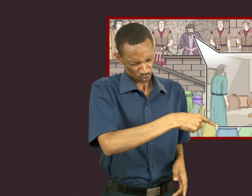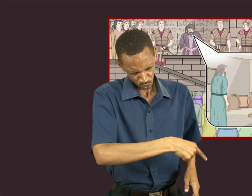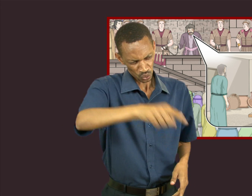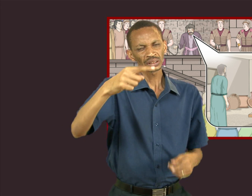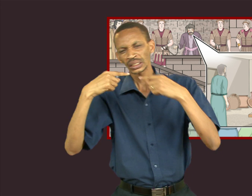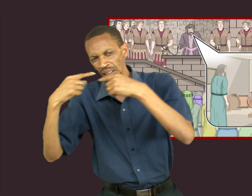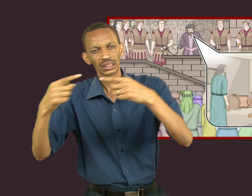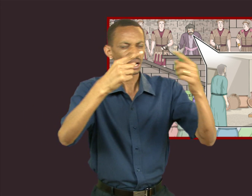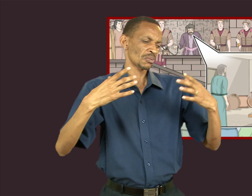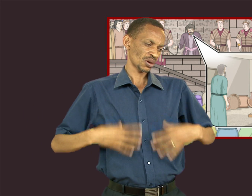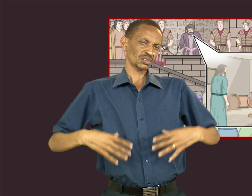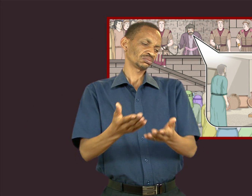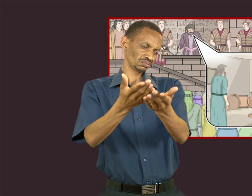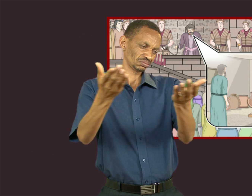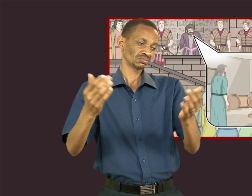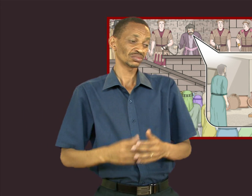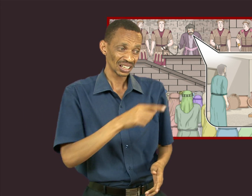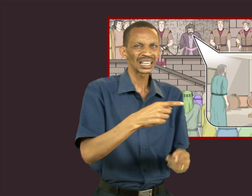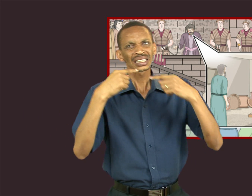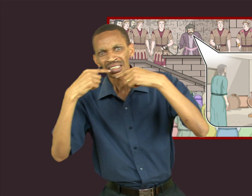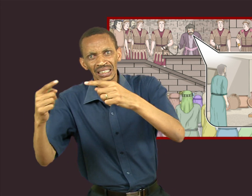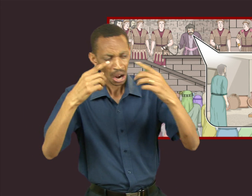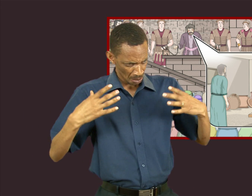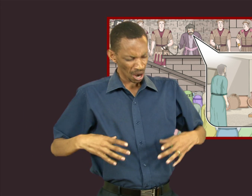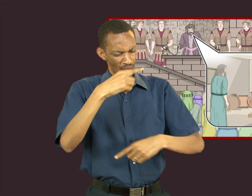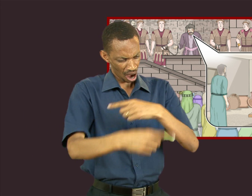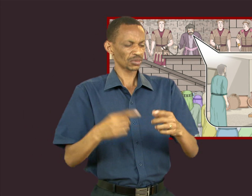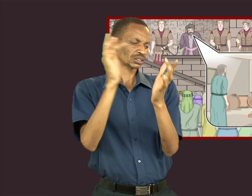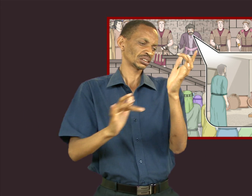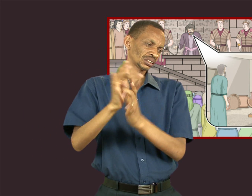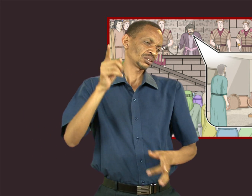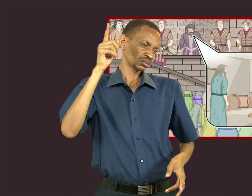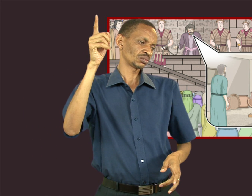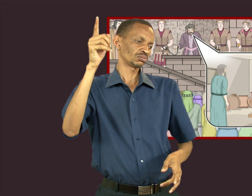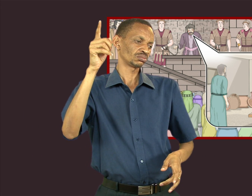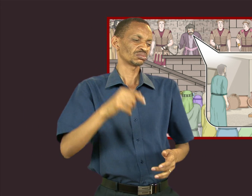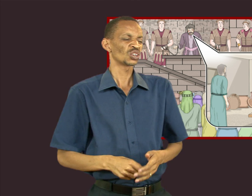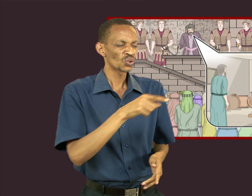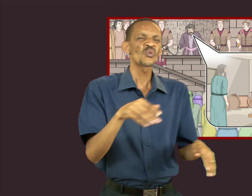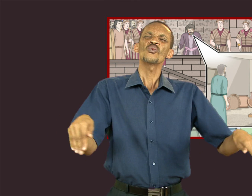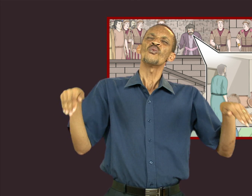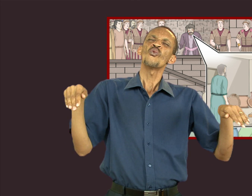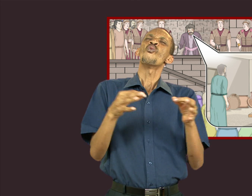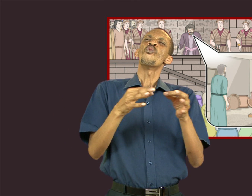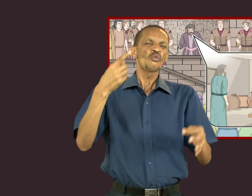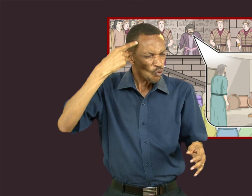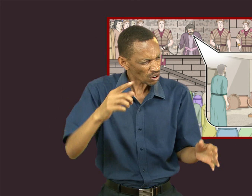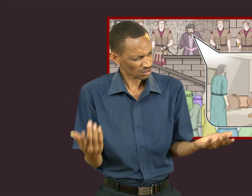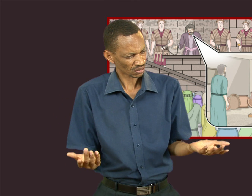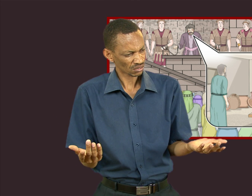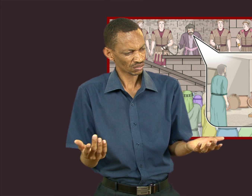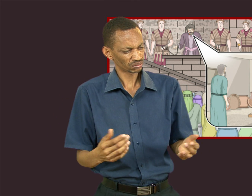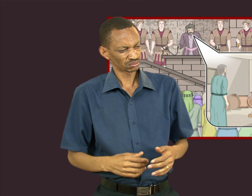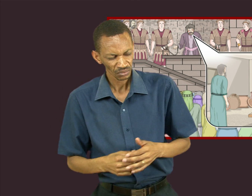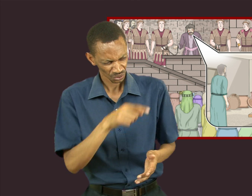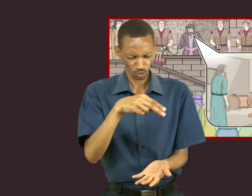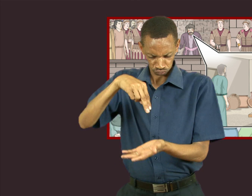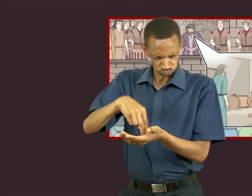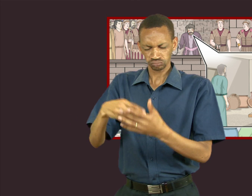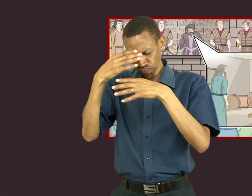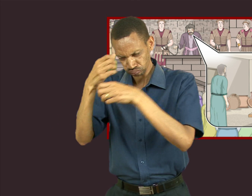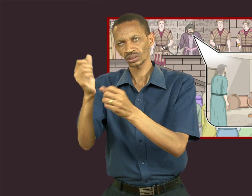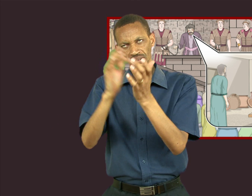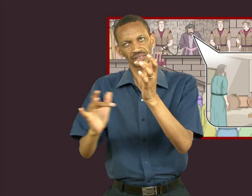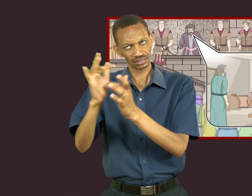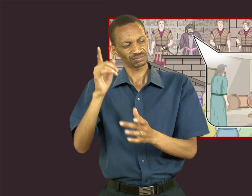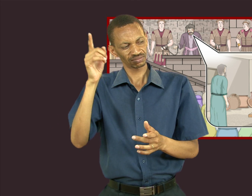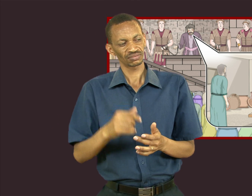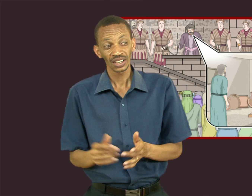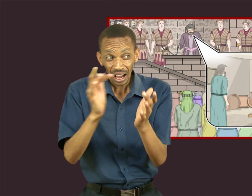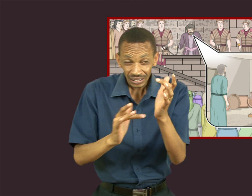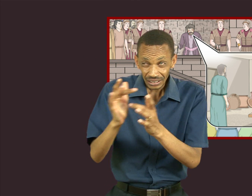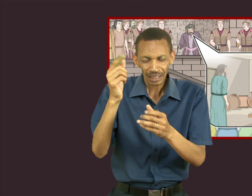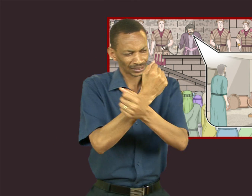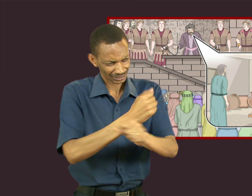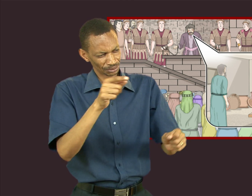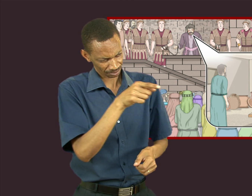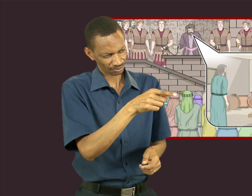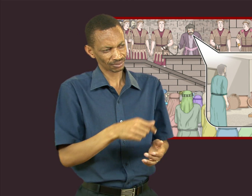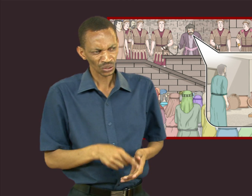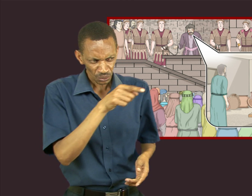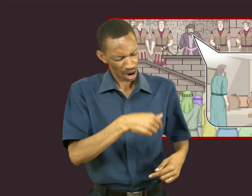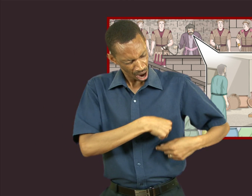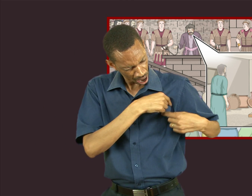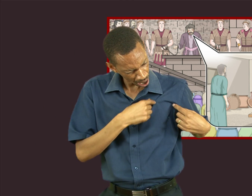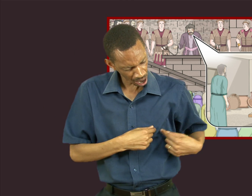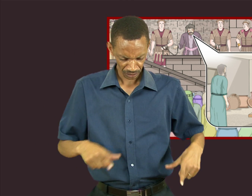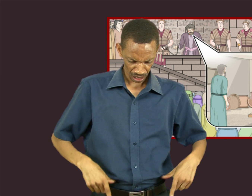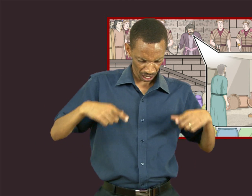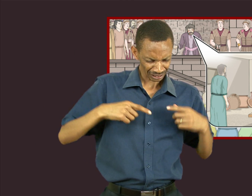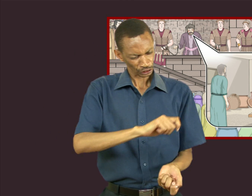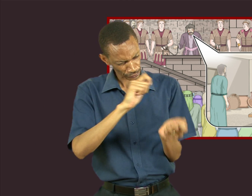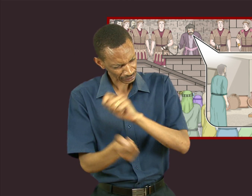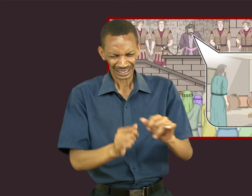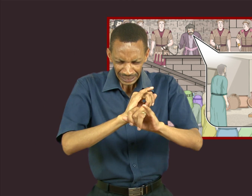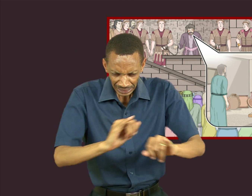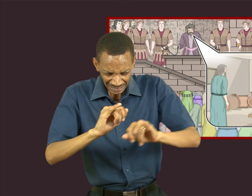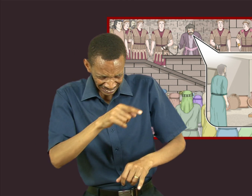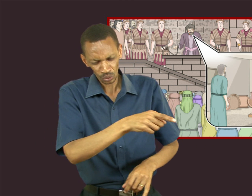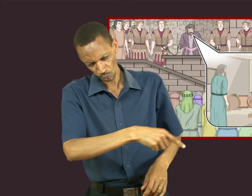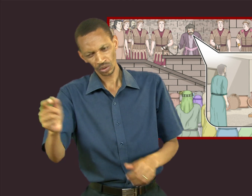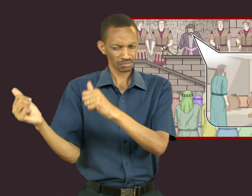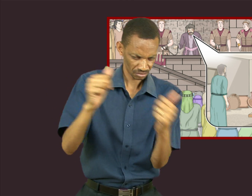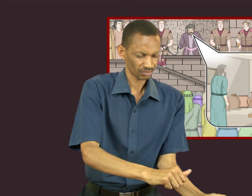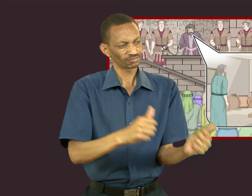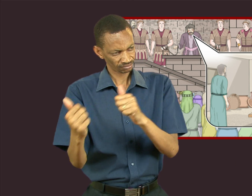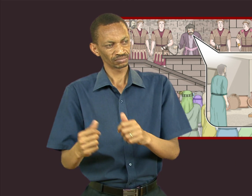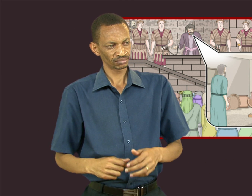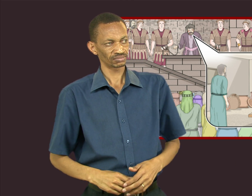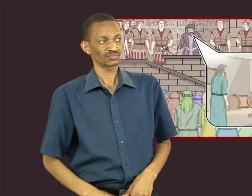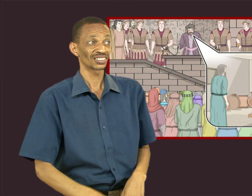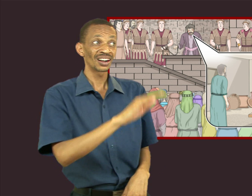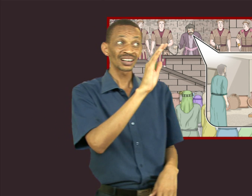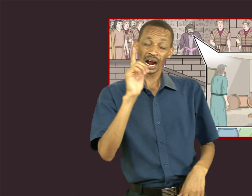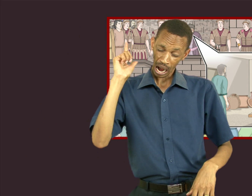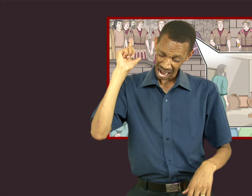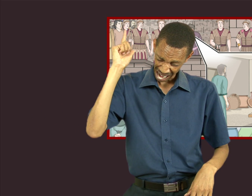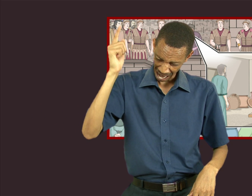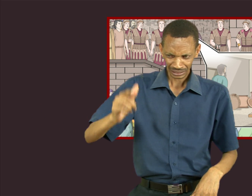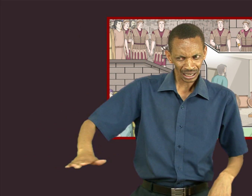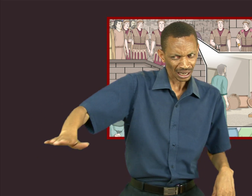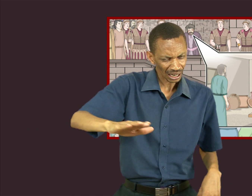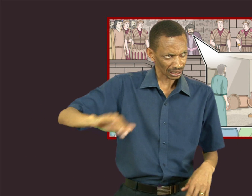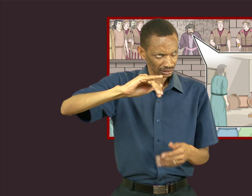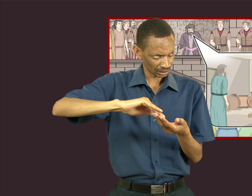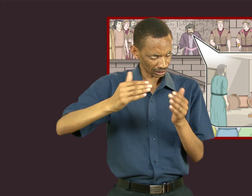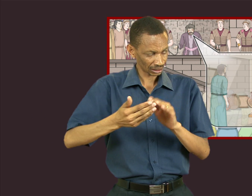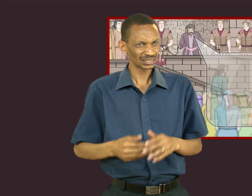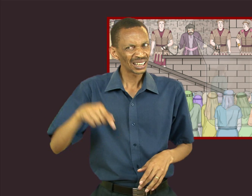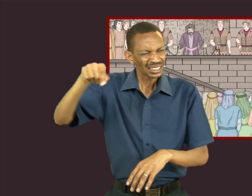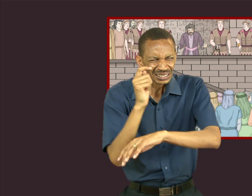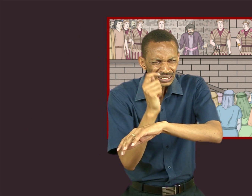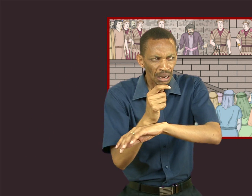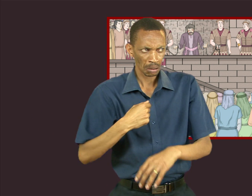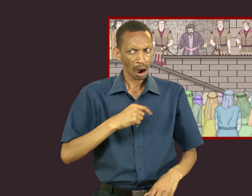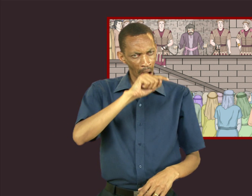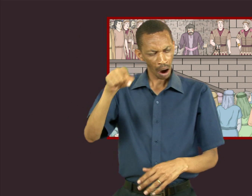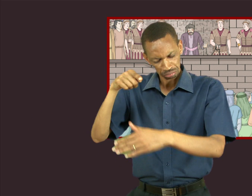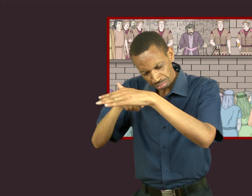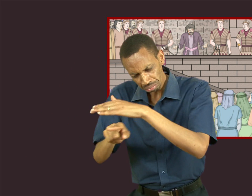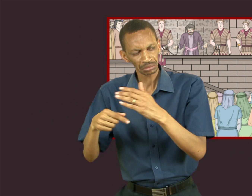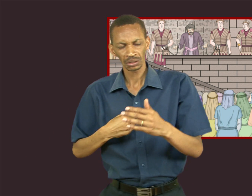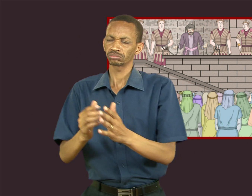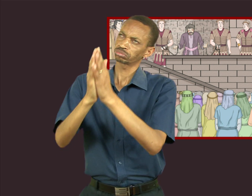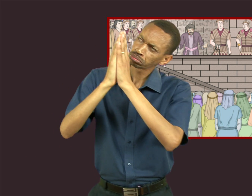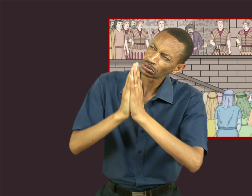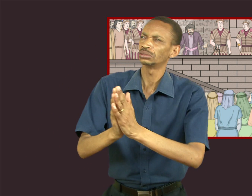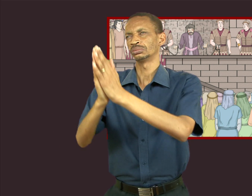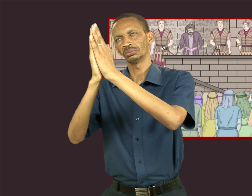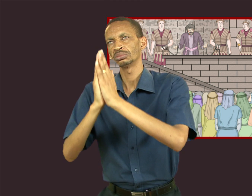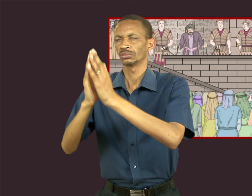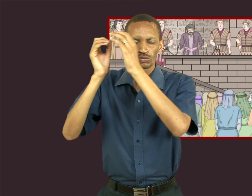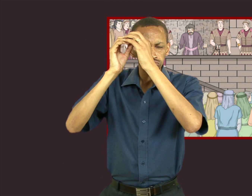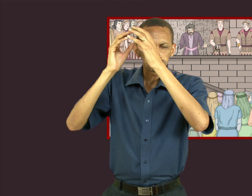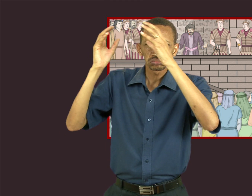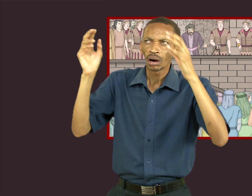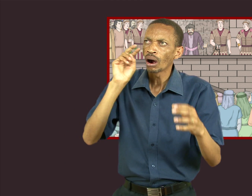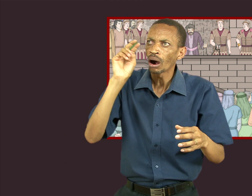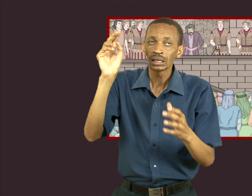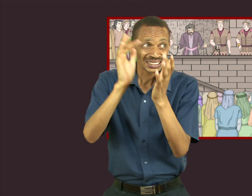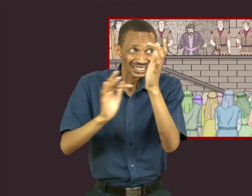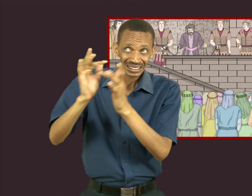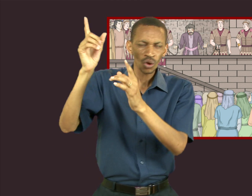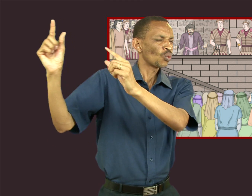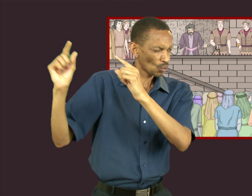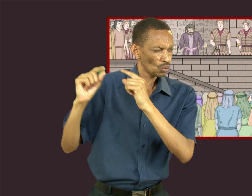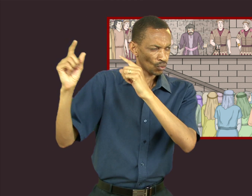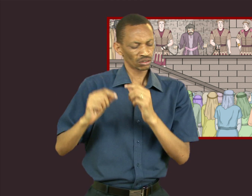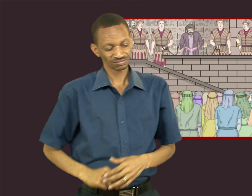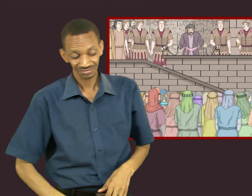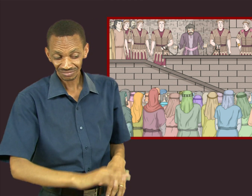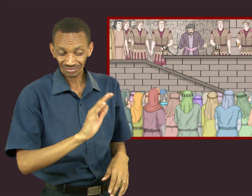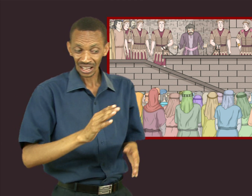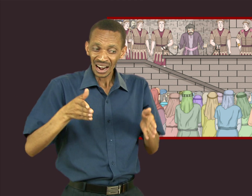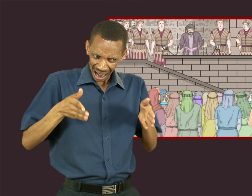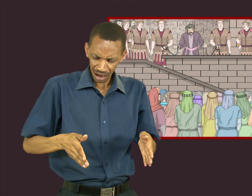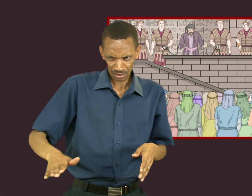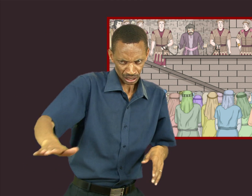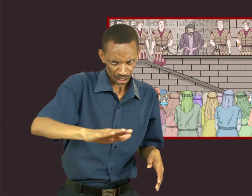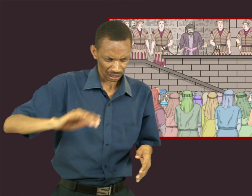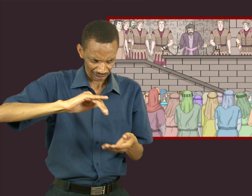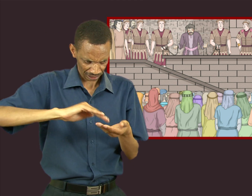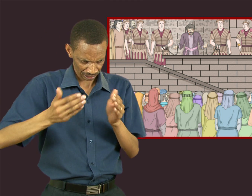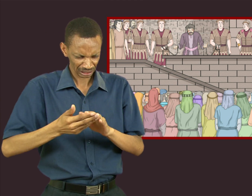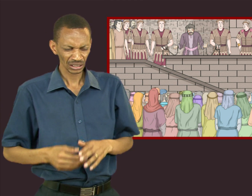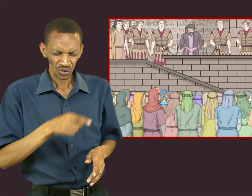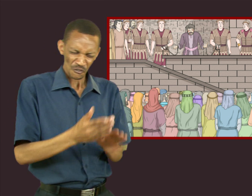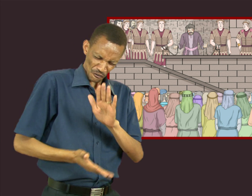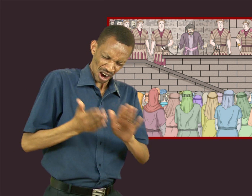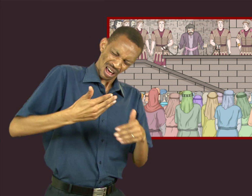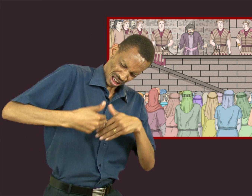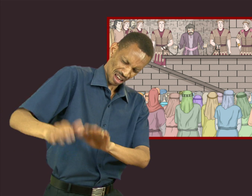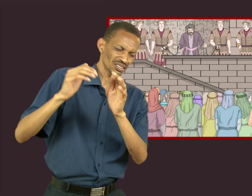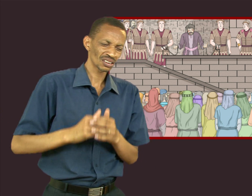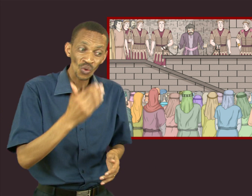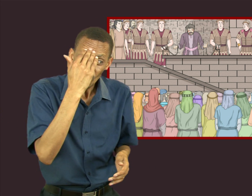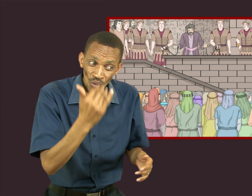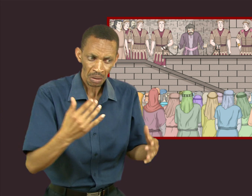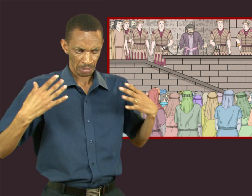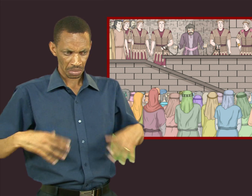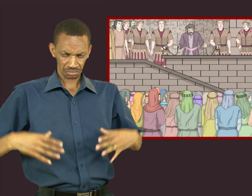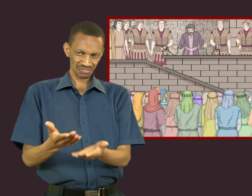And now what are you waiting for? Get up, be baptized, and wash your sins away, calling on His name.’ Later, when I had returned to Jerusalem and was praying at the temple, I fell into a trance and saw the Lord saying to me, ‘Hurry!